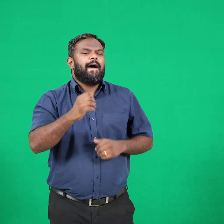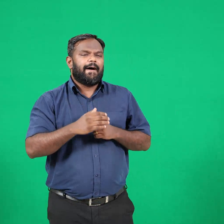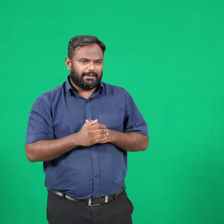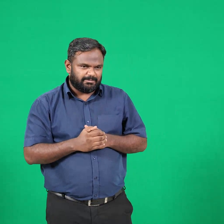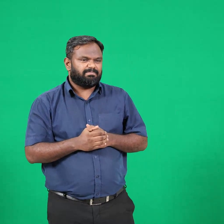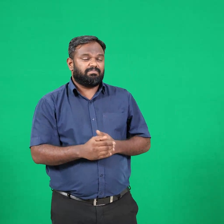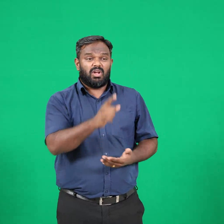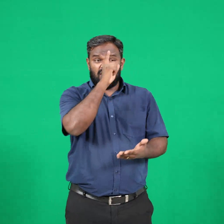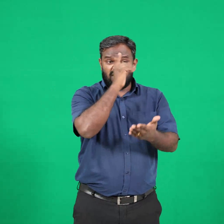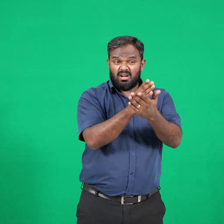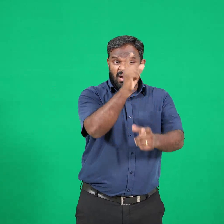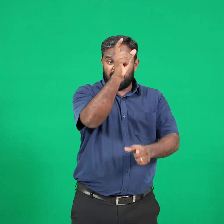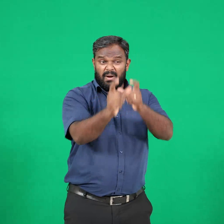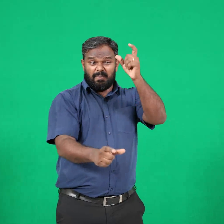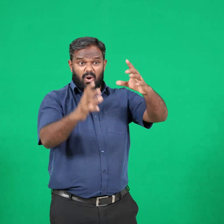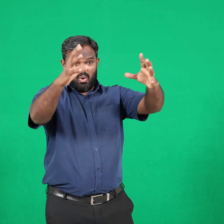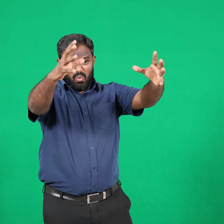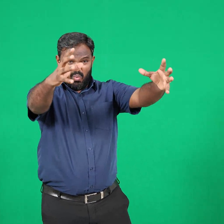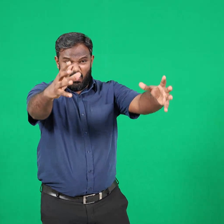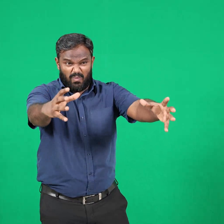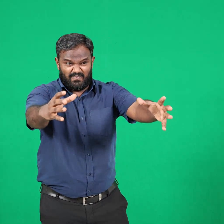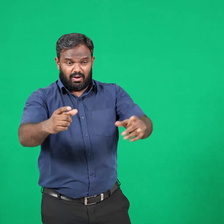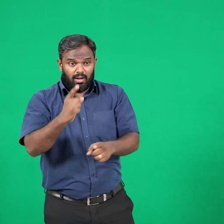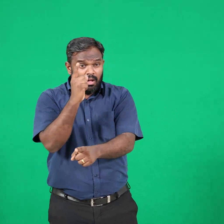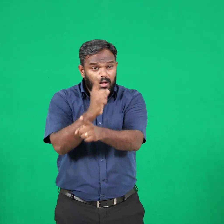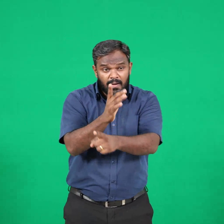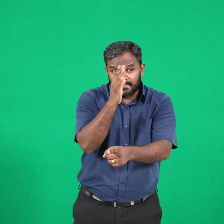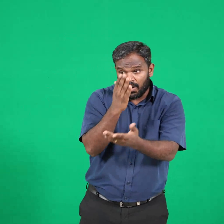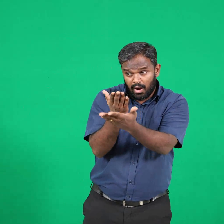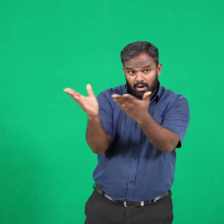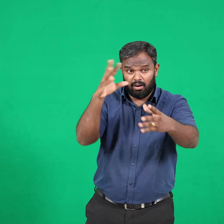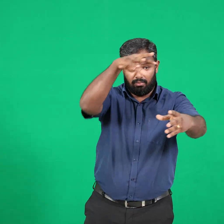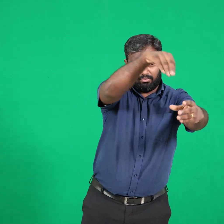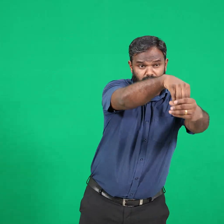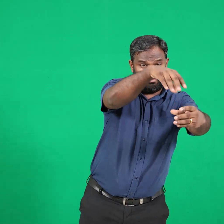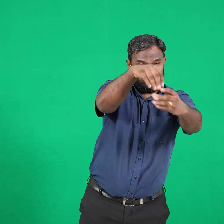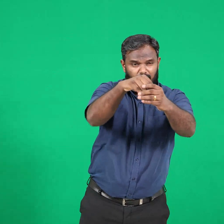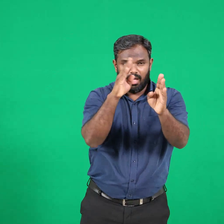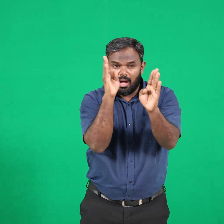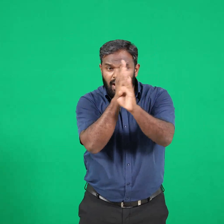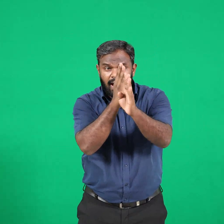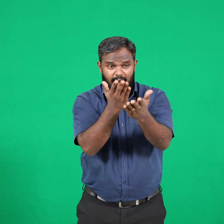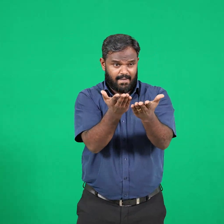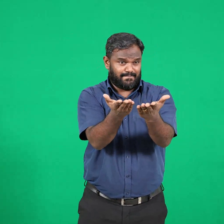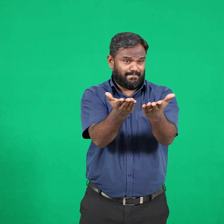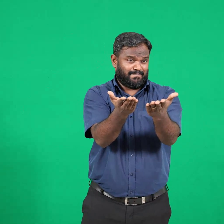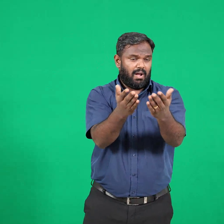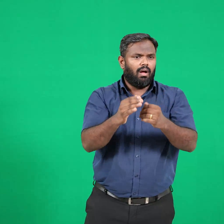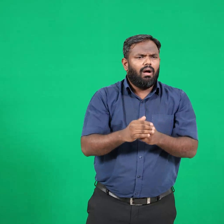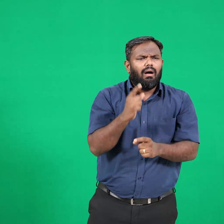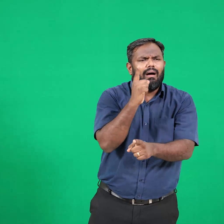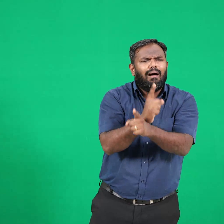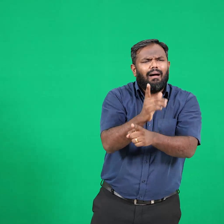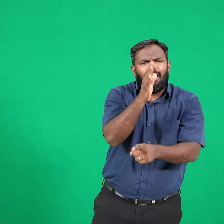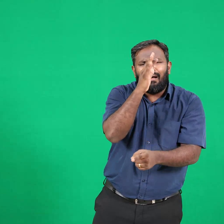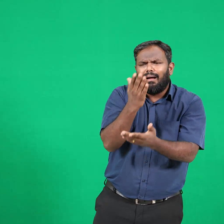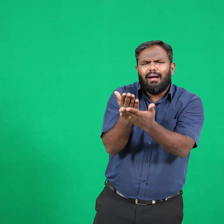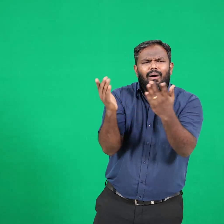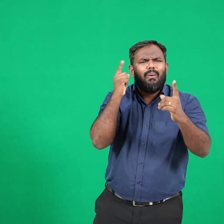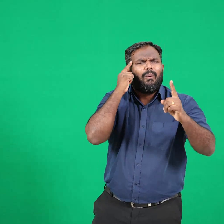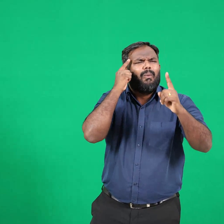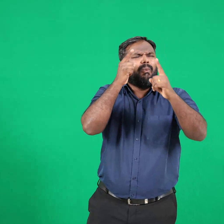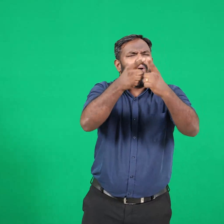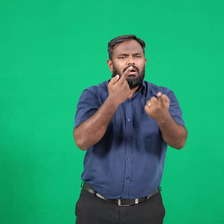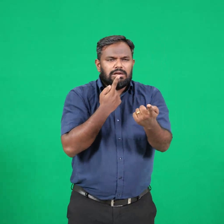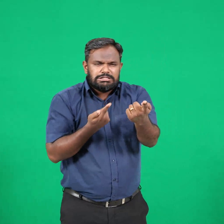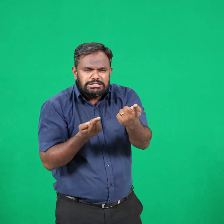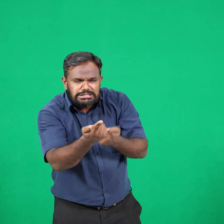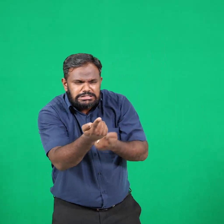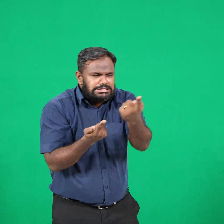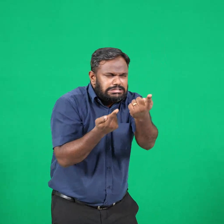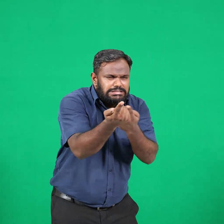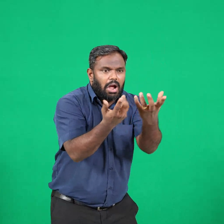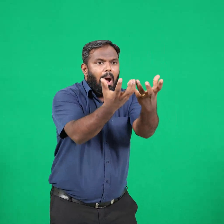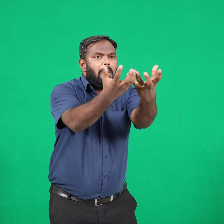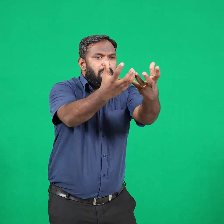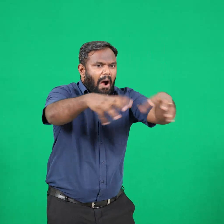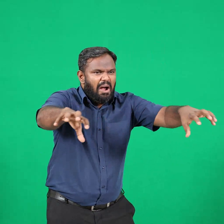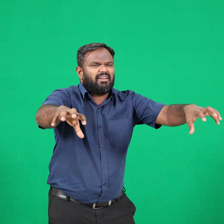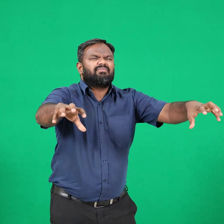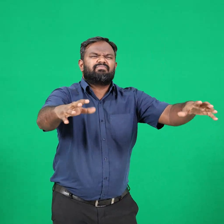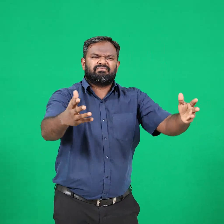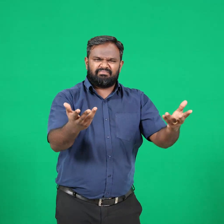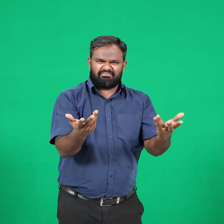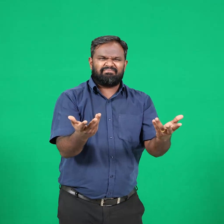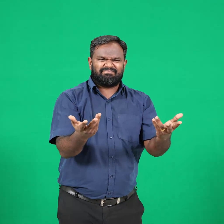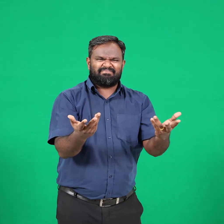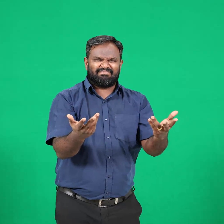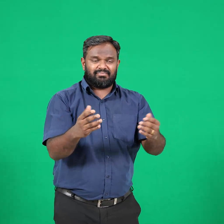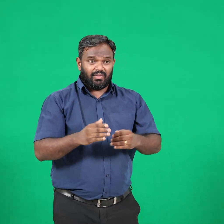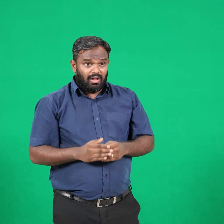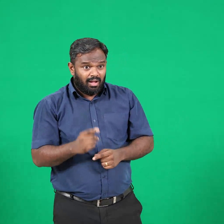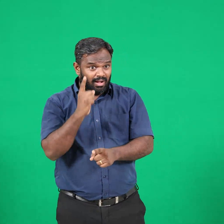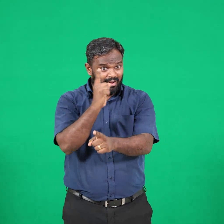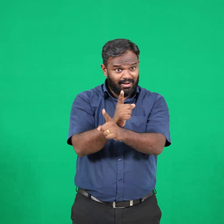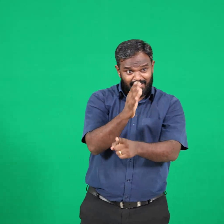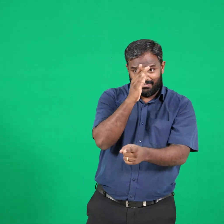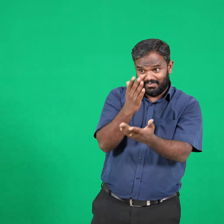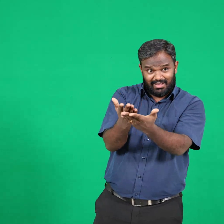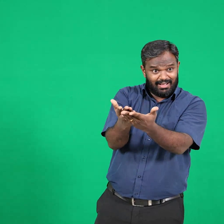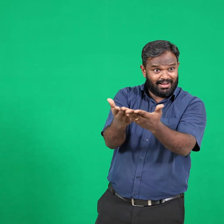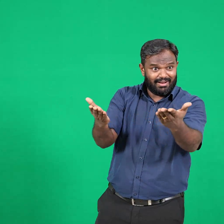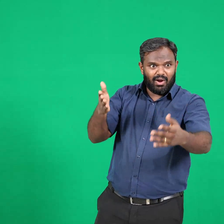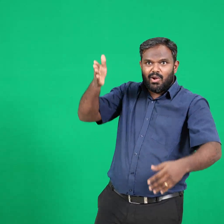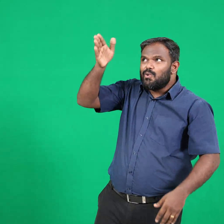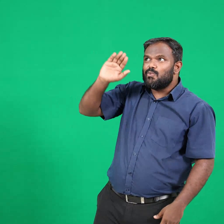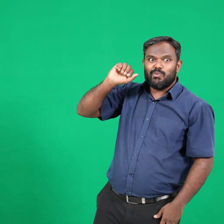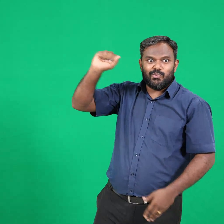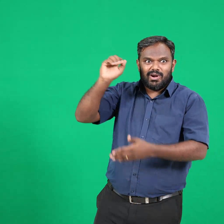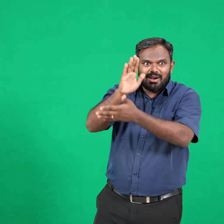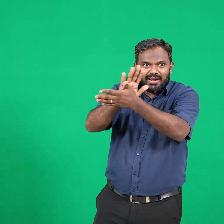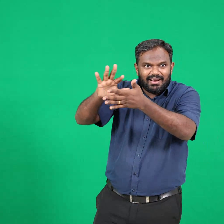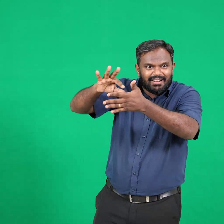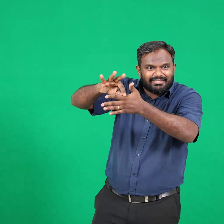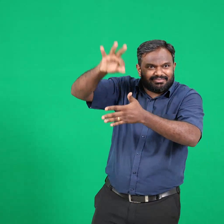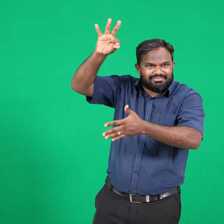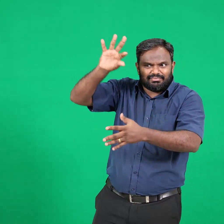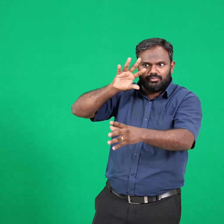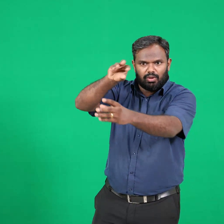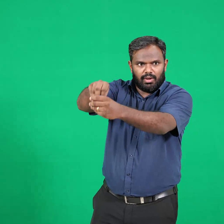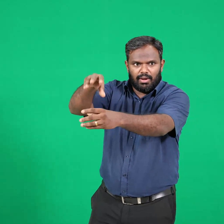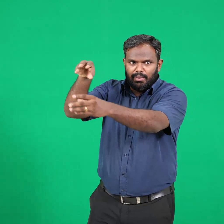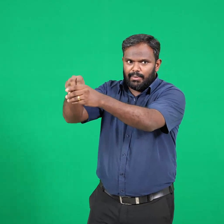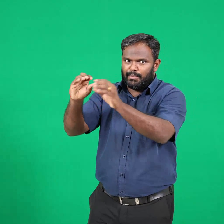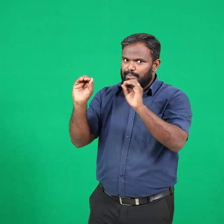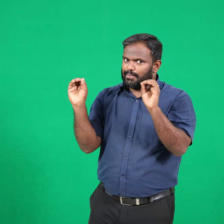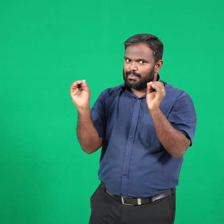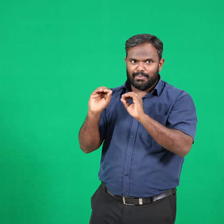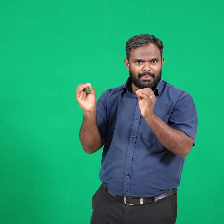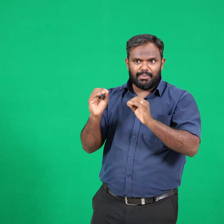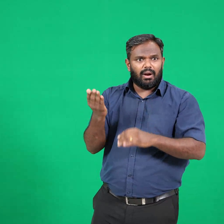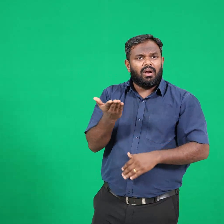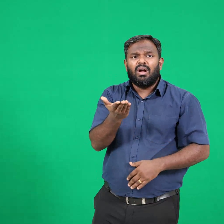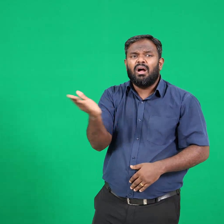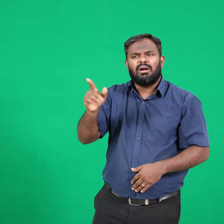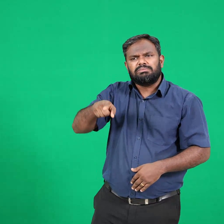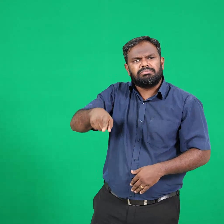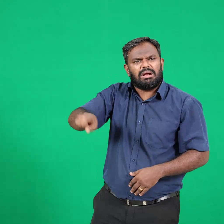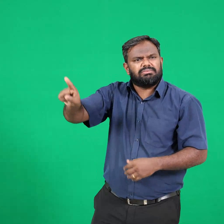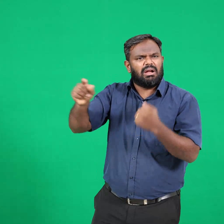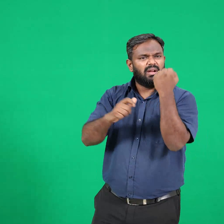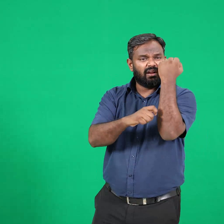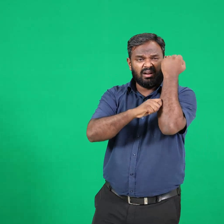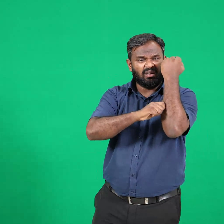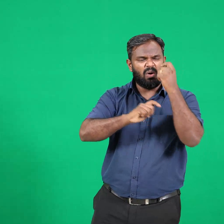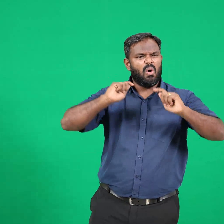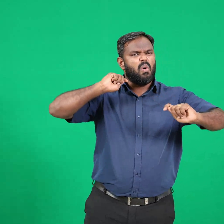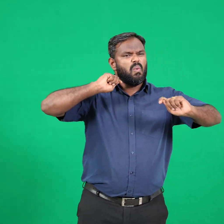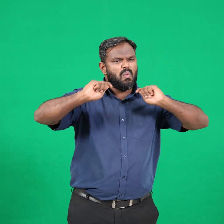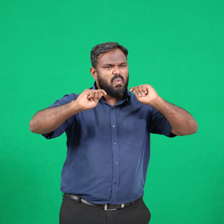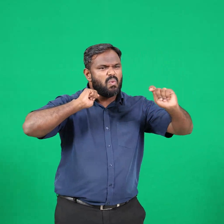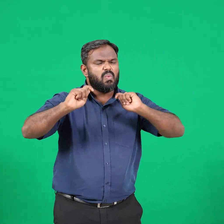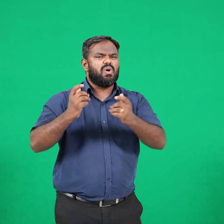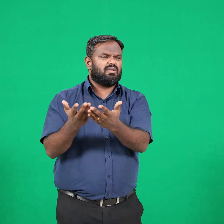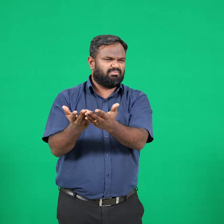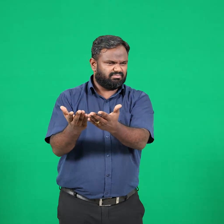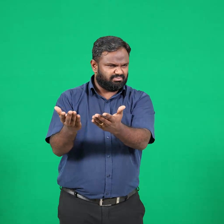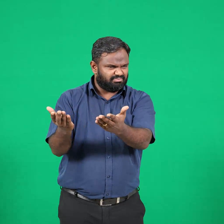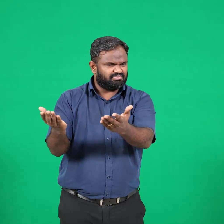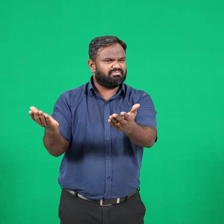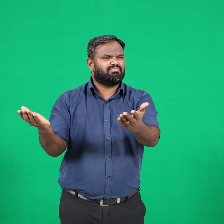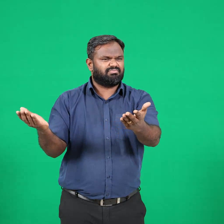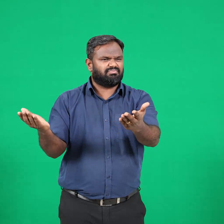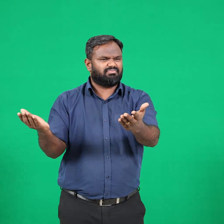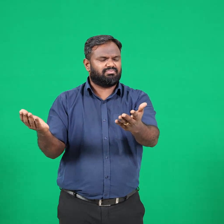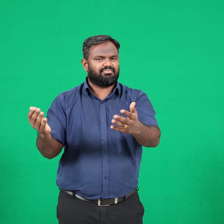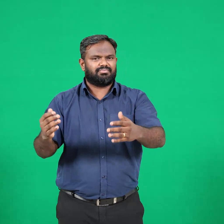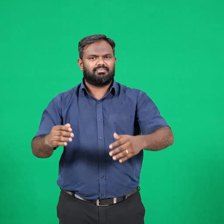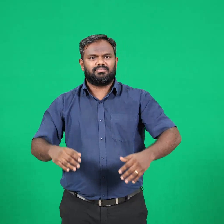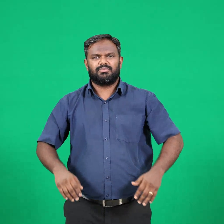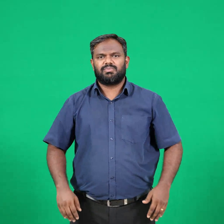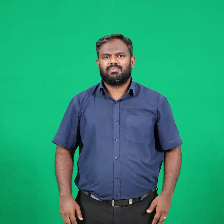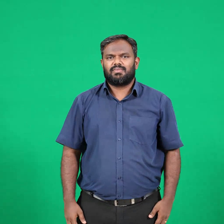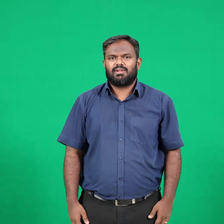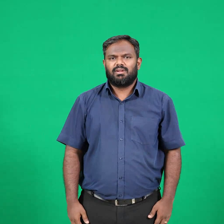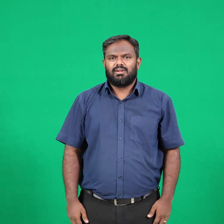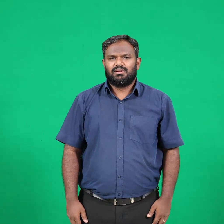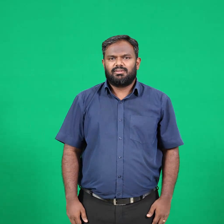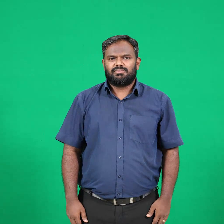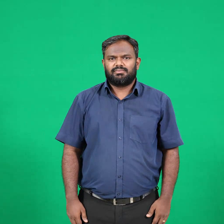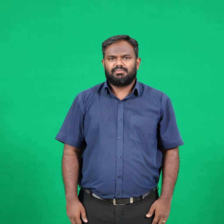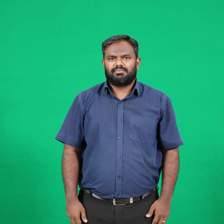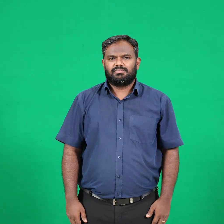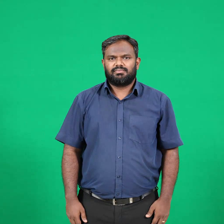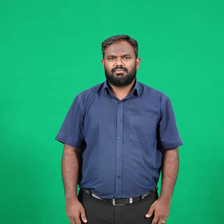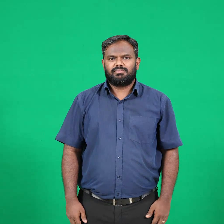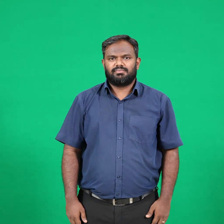These are the ones who cause divisions, who are worldly and devoid of the Spirit.